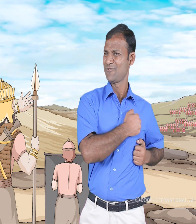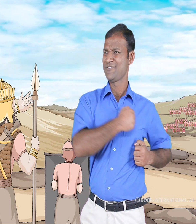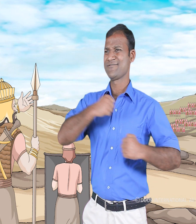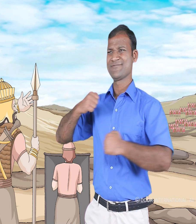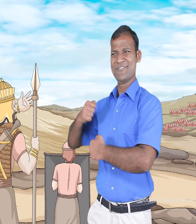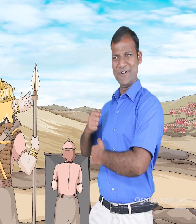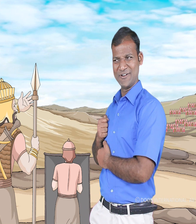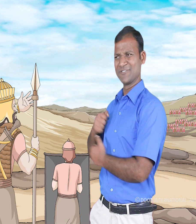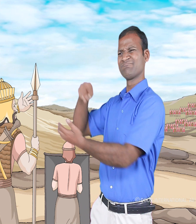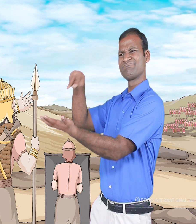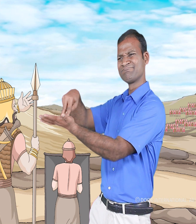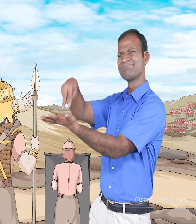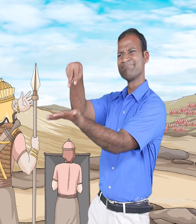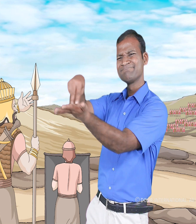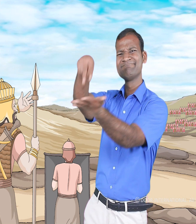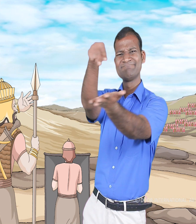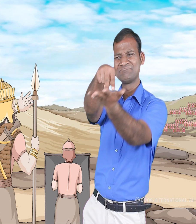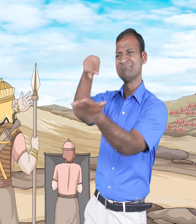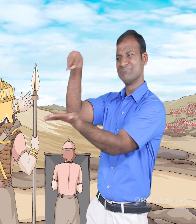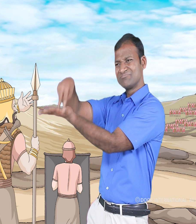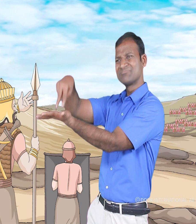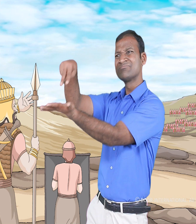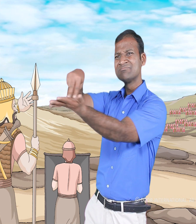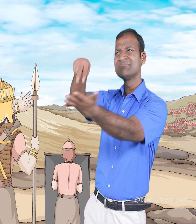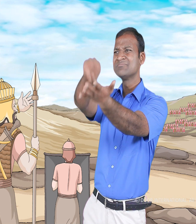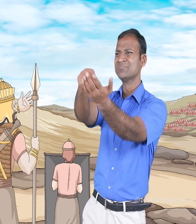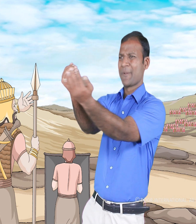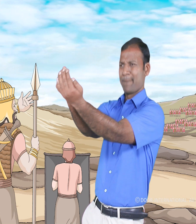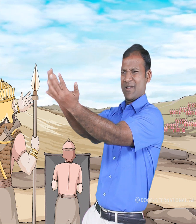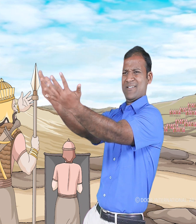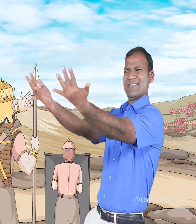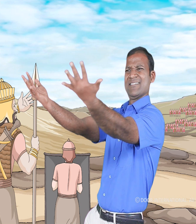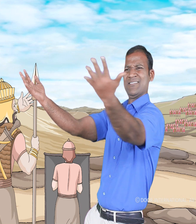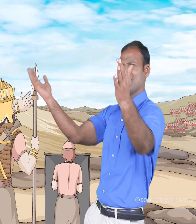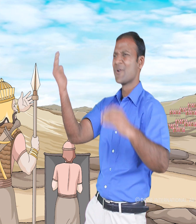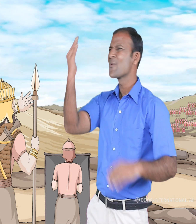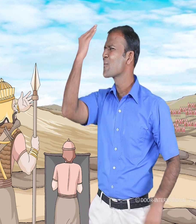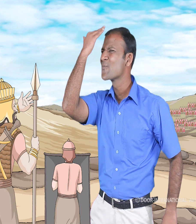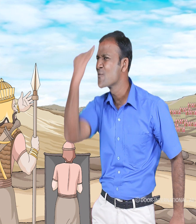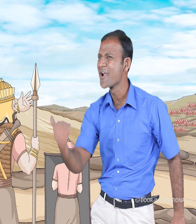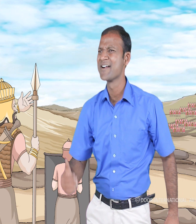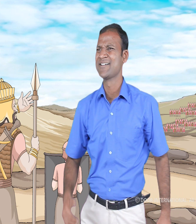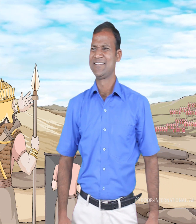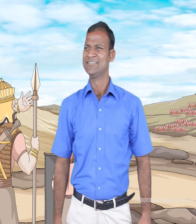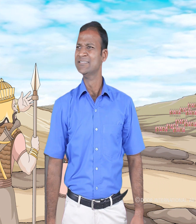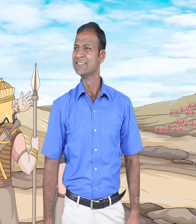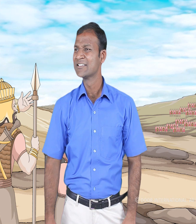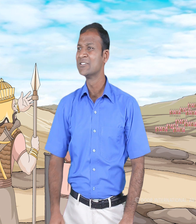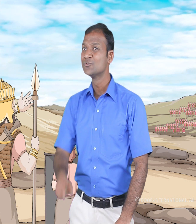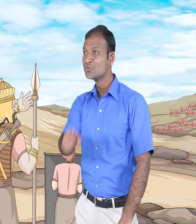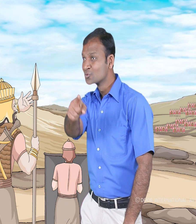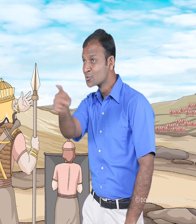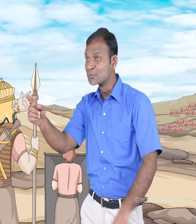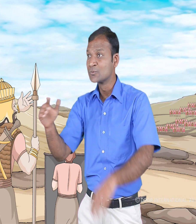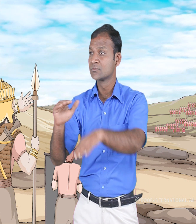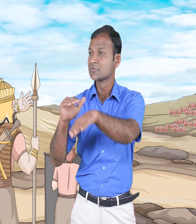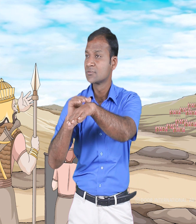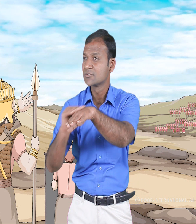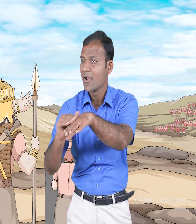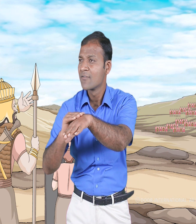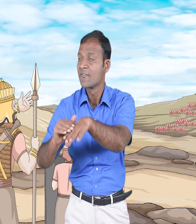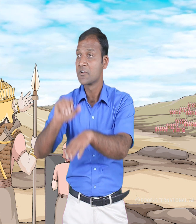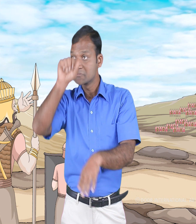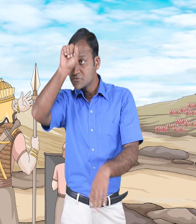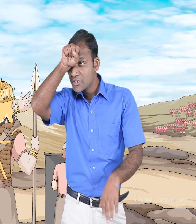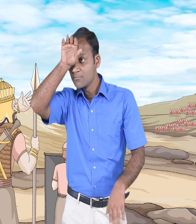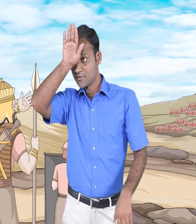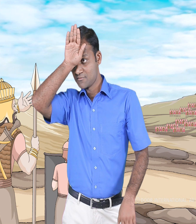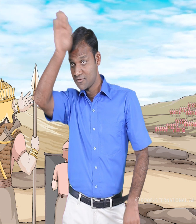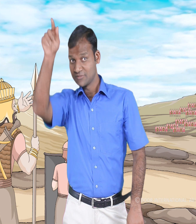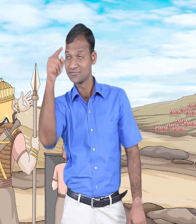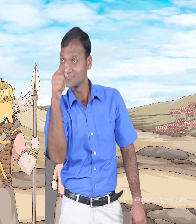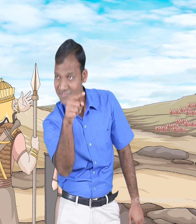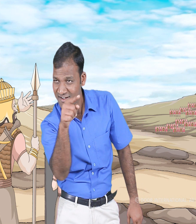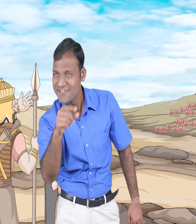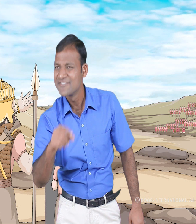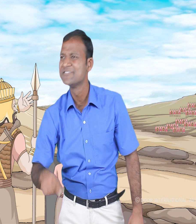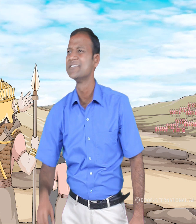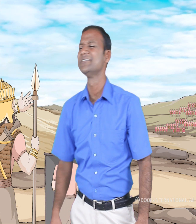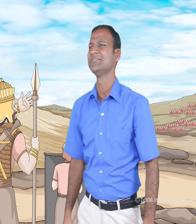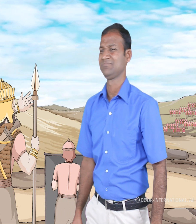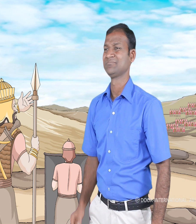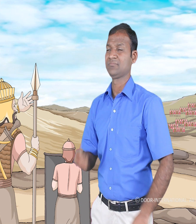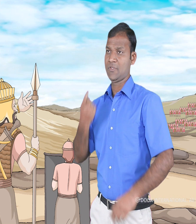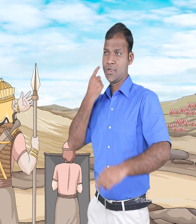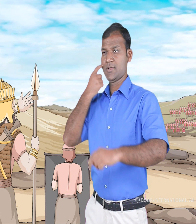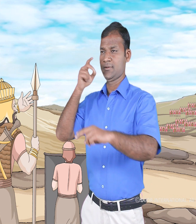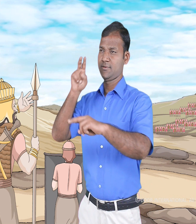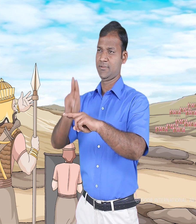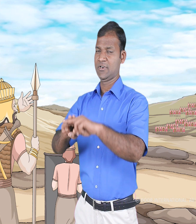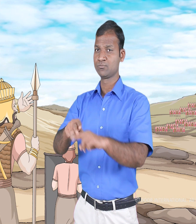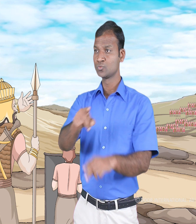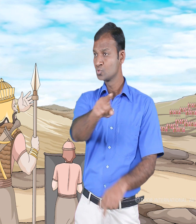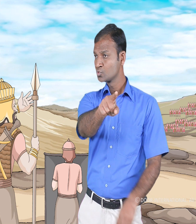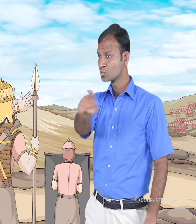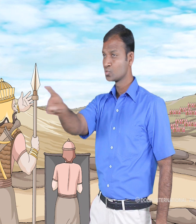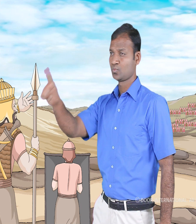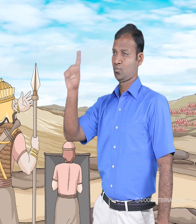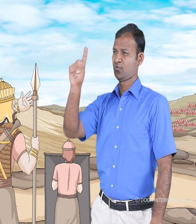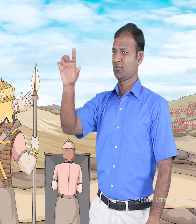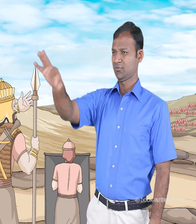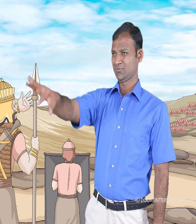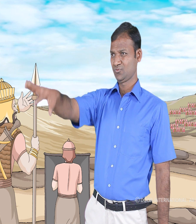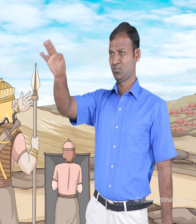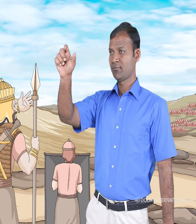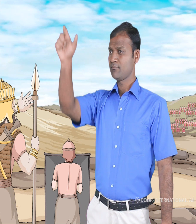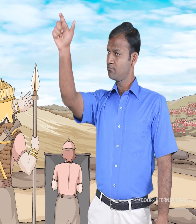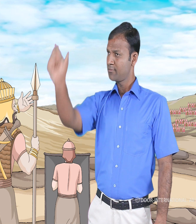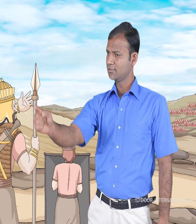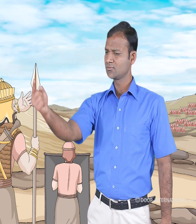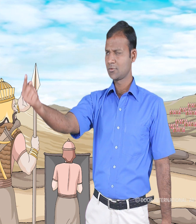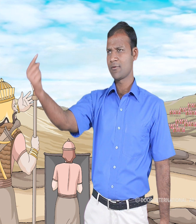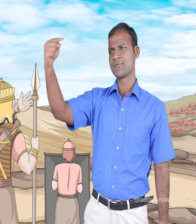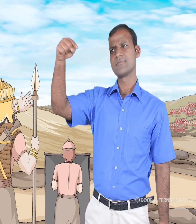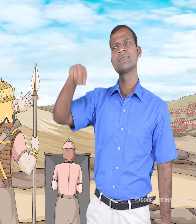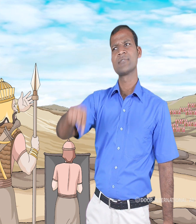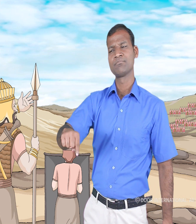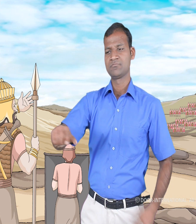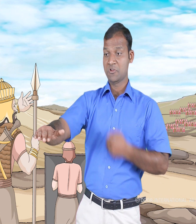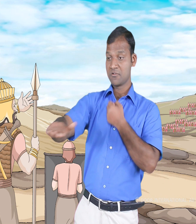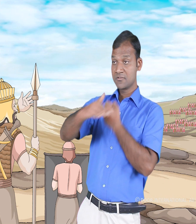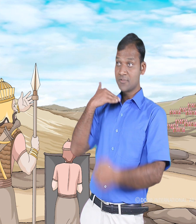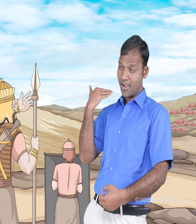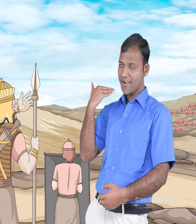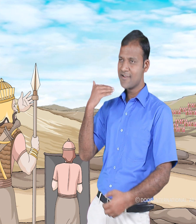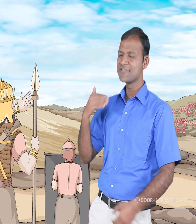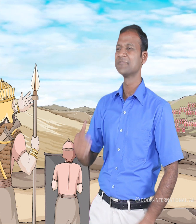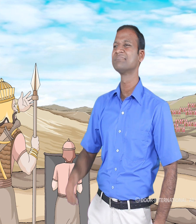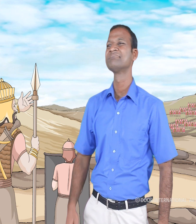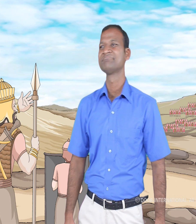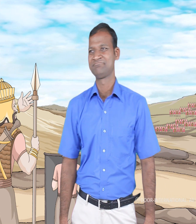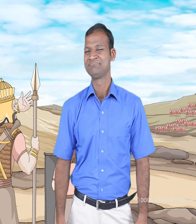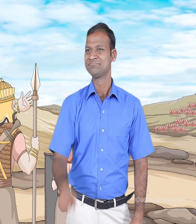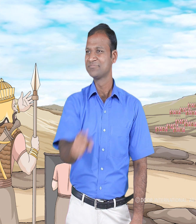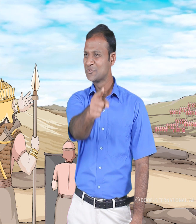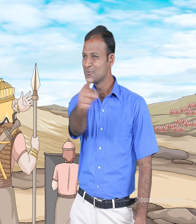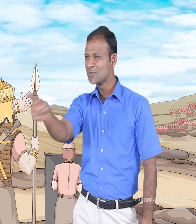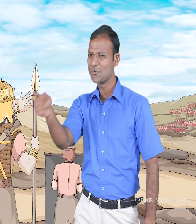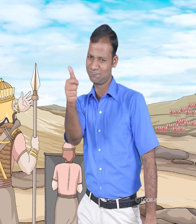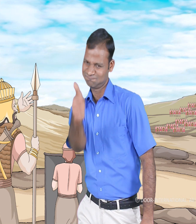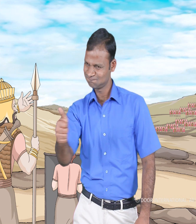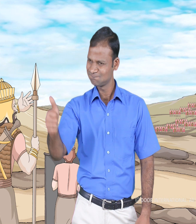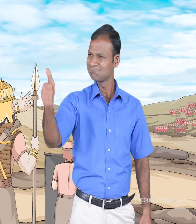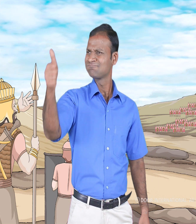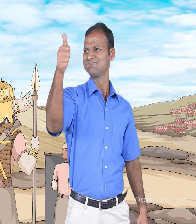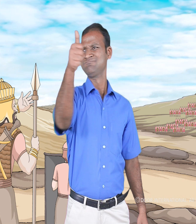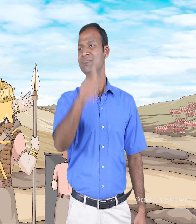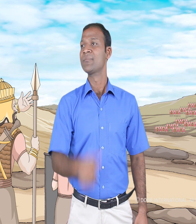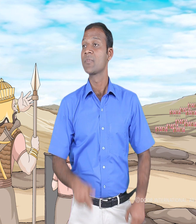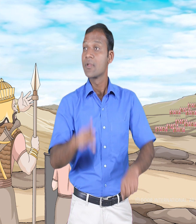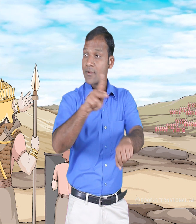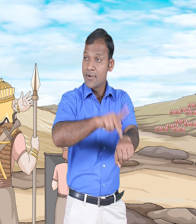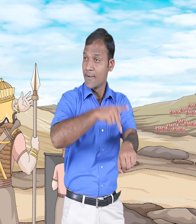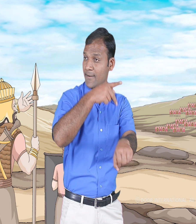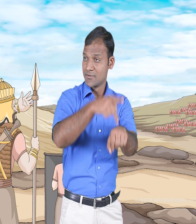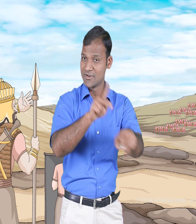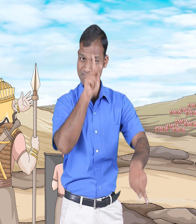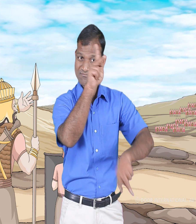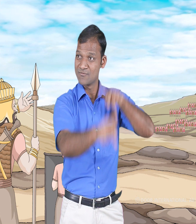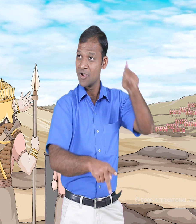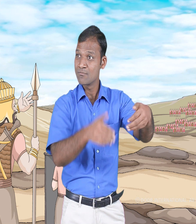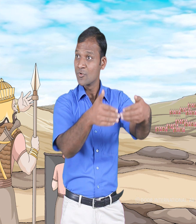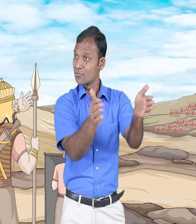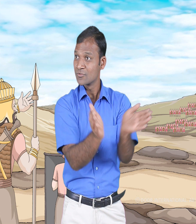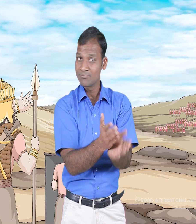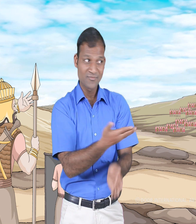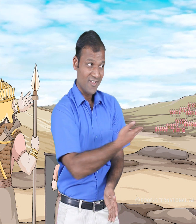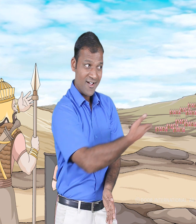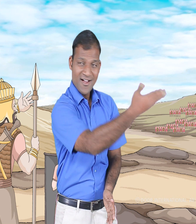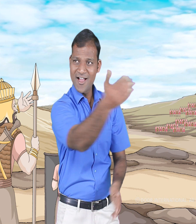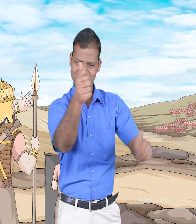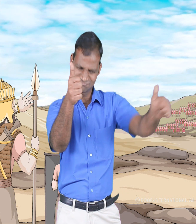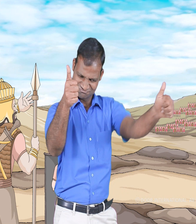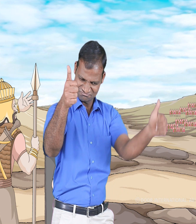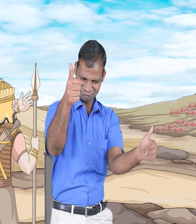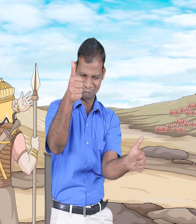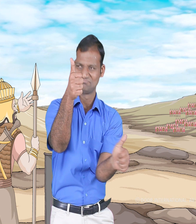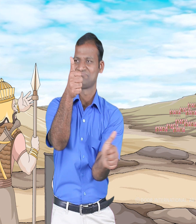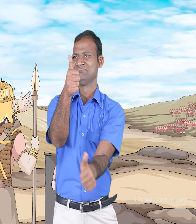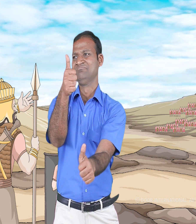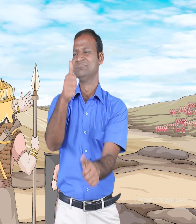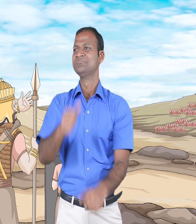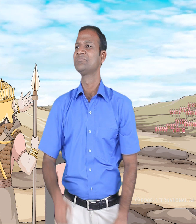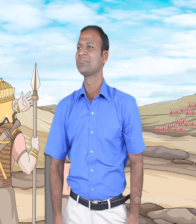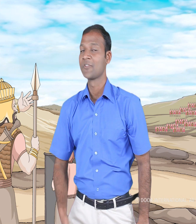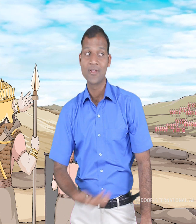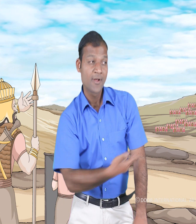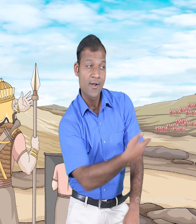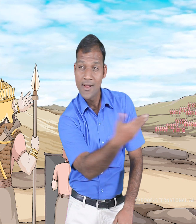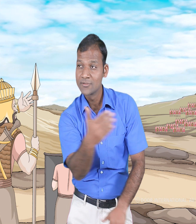Am I not a Philistine, and are you not servants of Saul? Choose one of your men and have him come down against me.